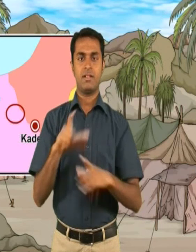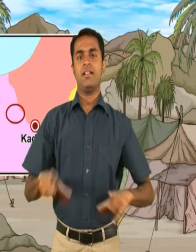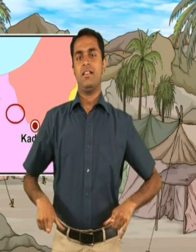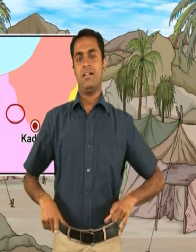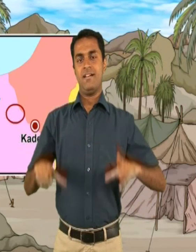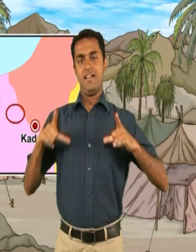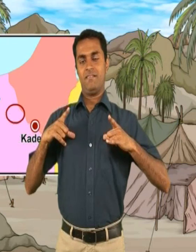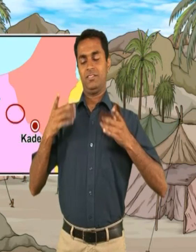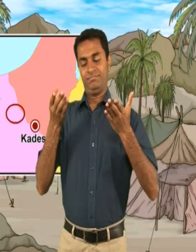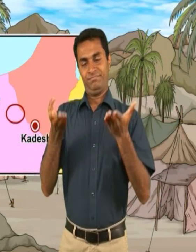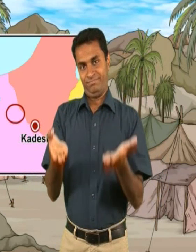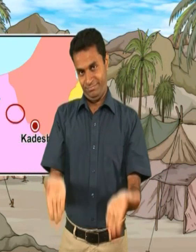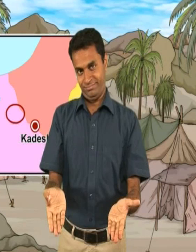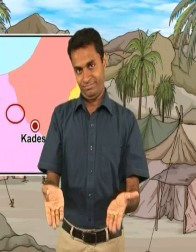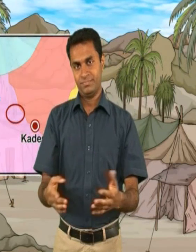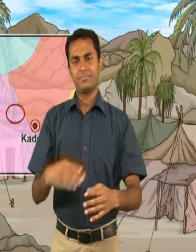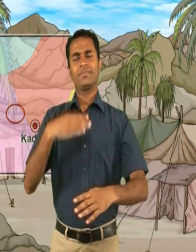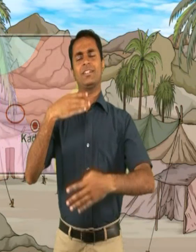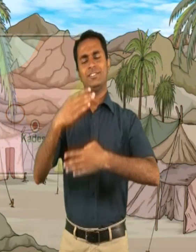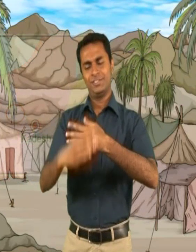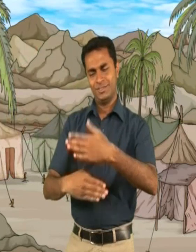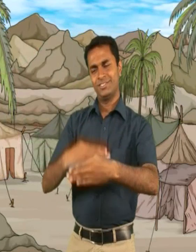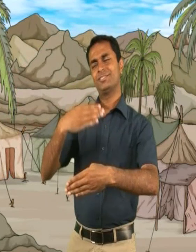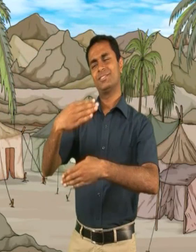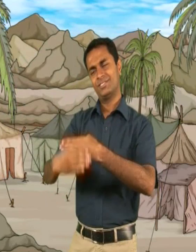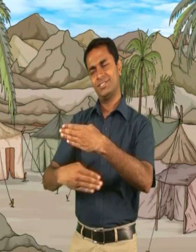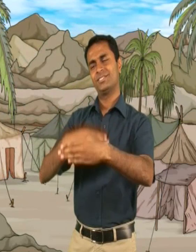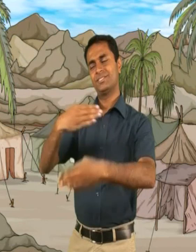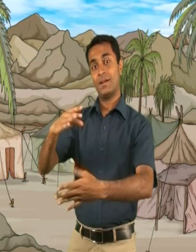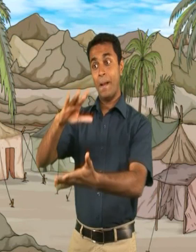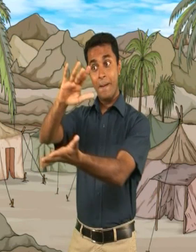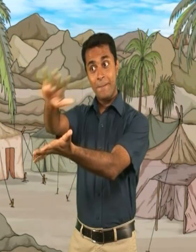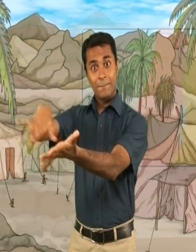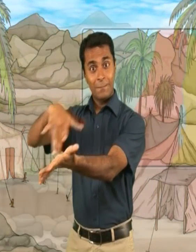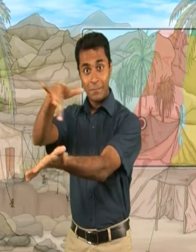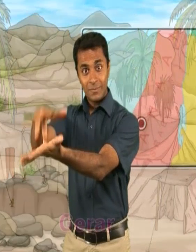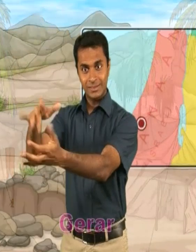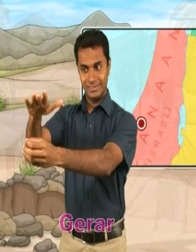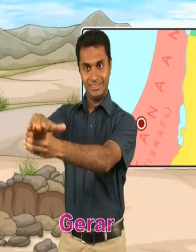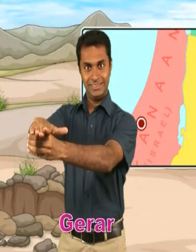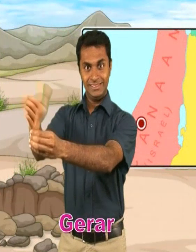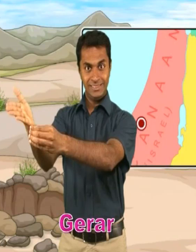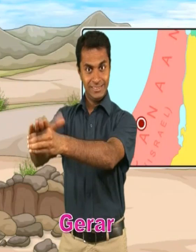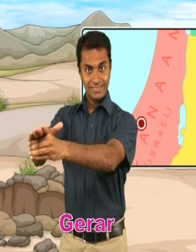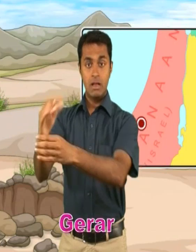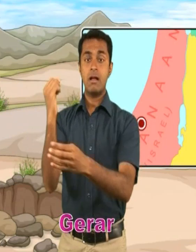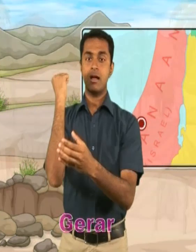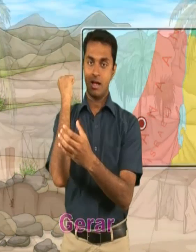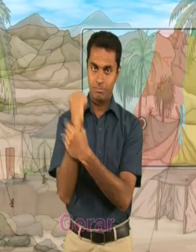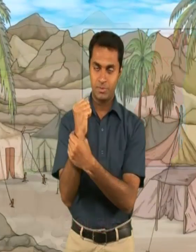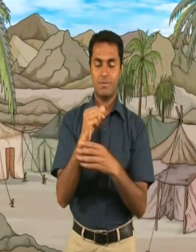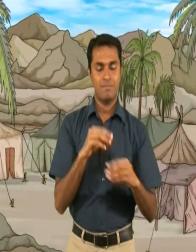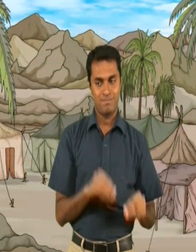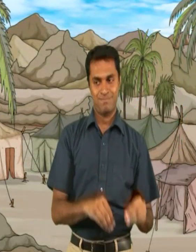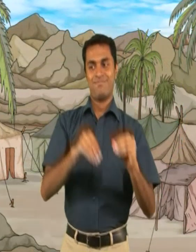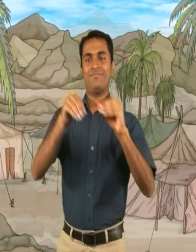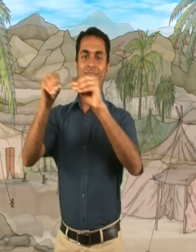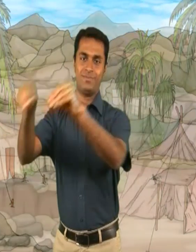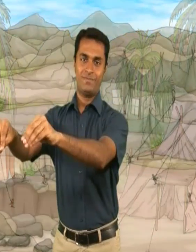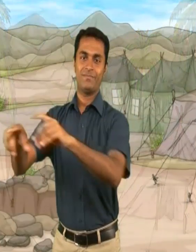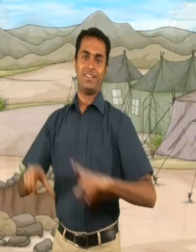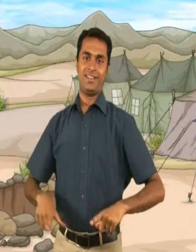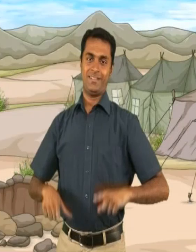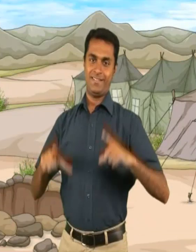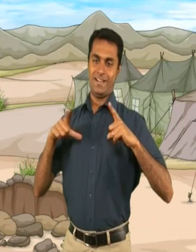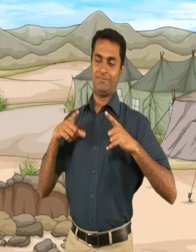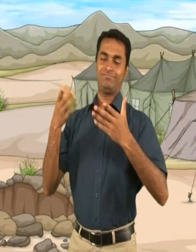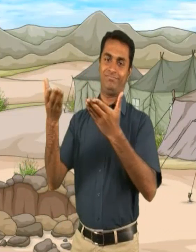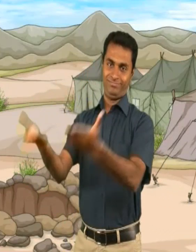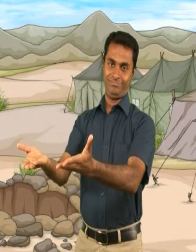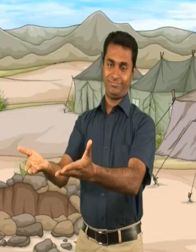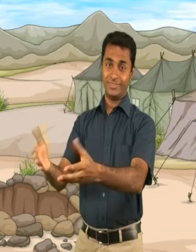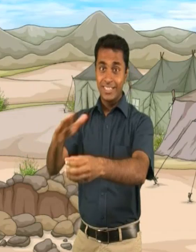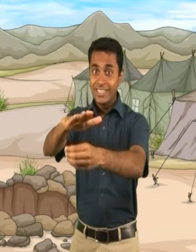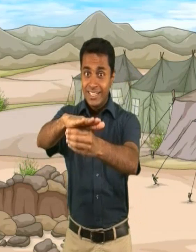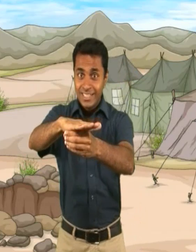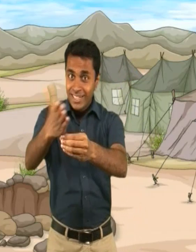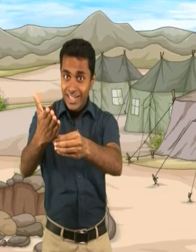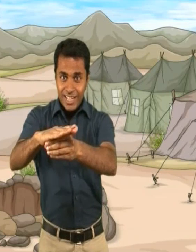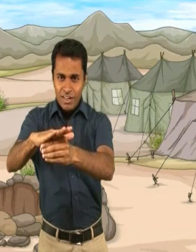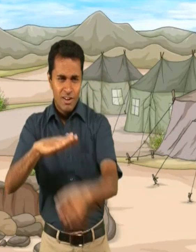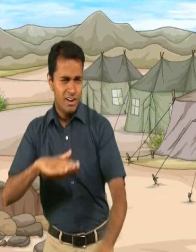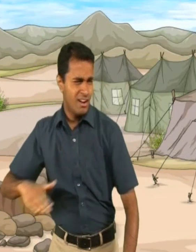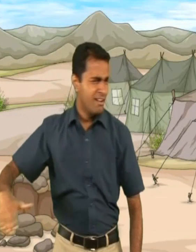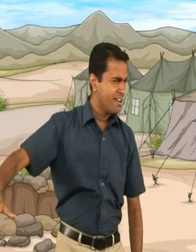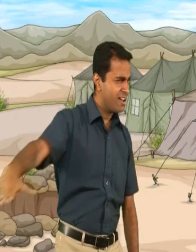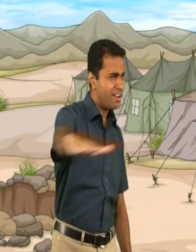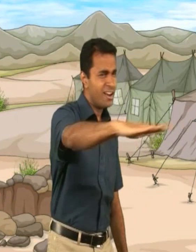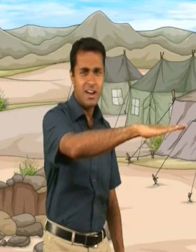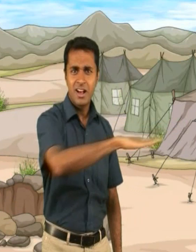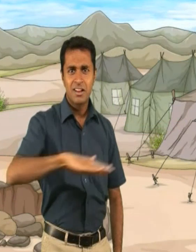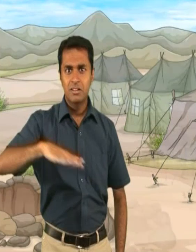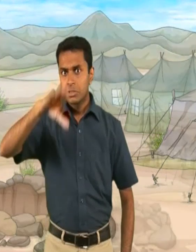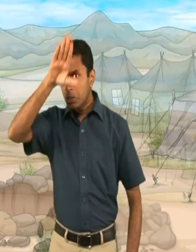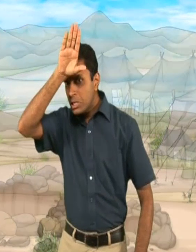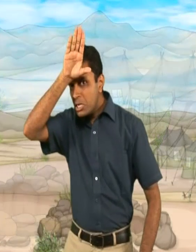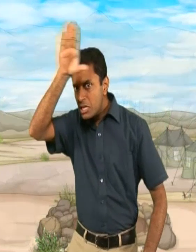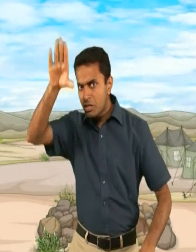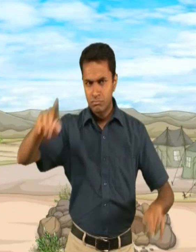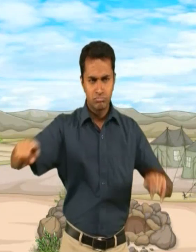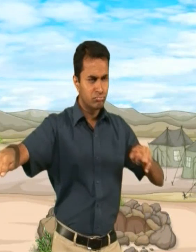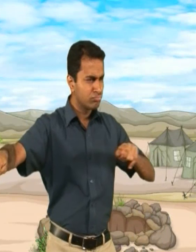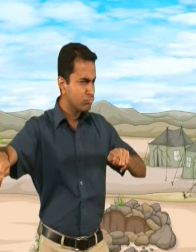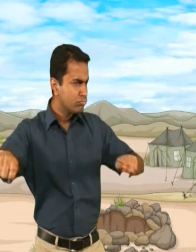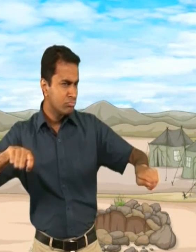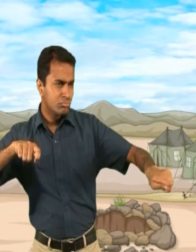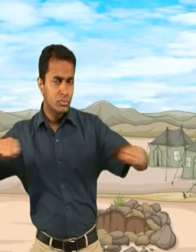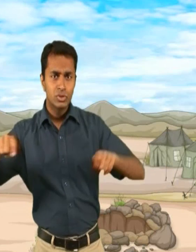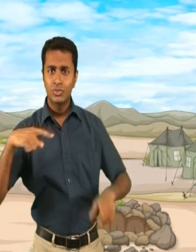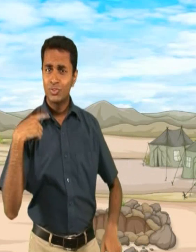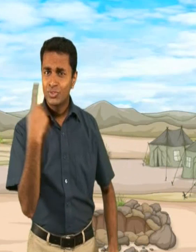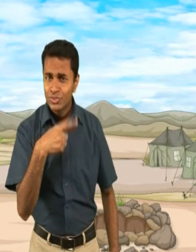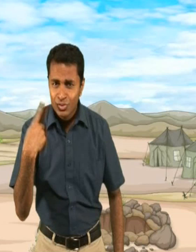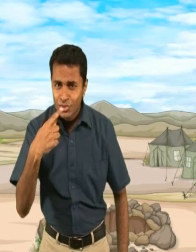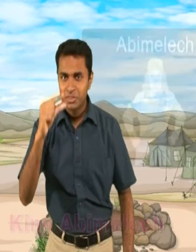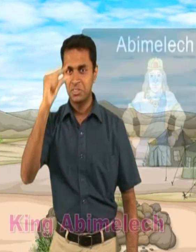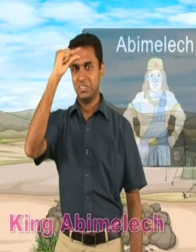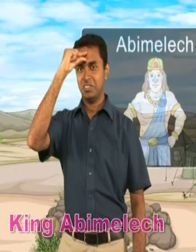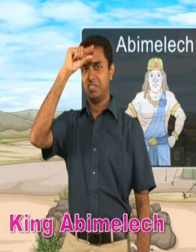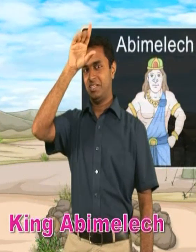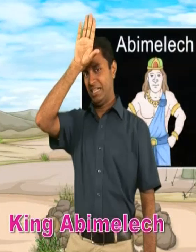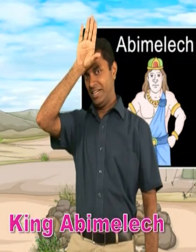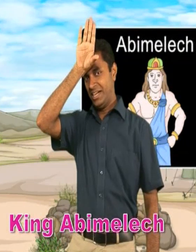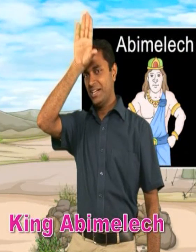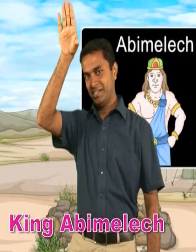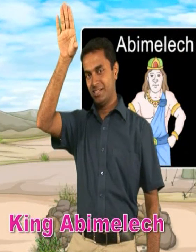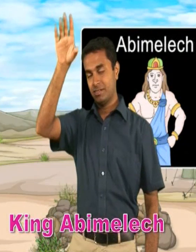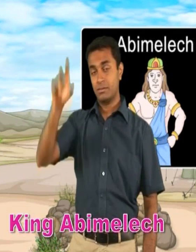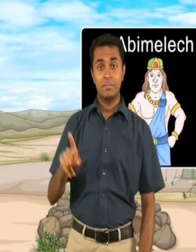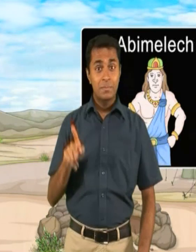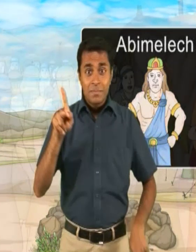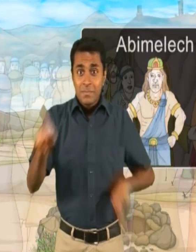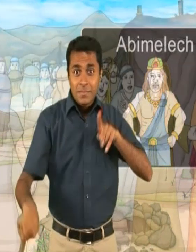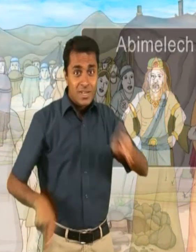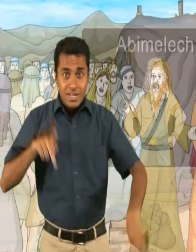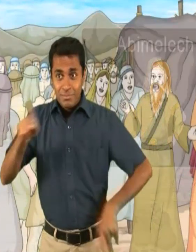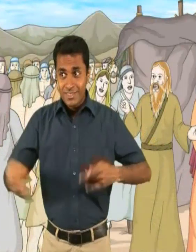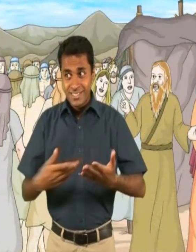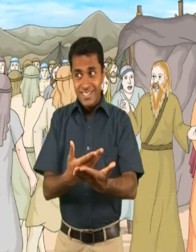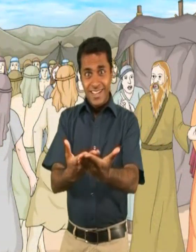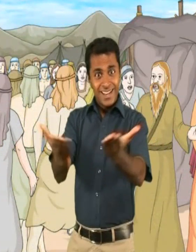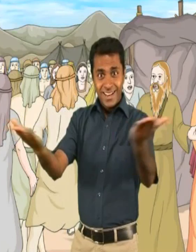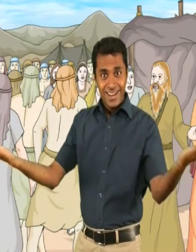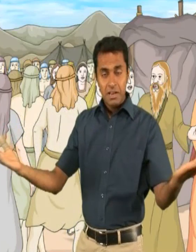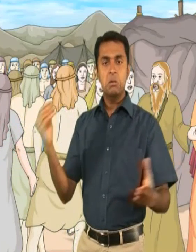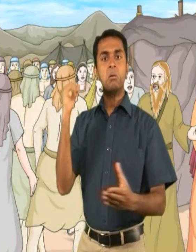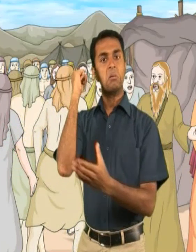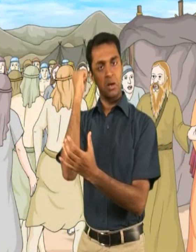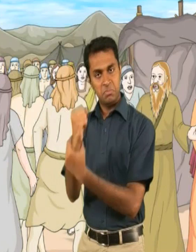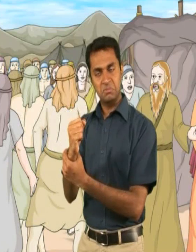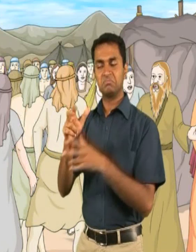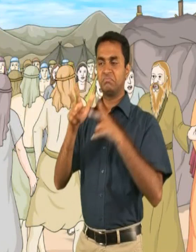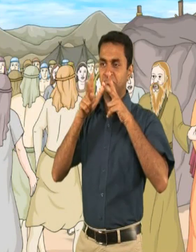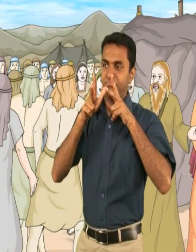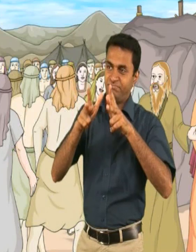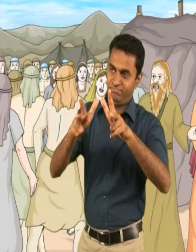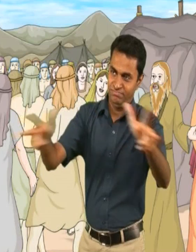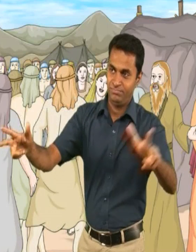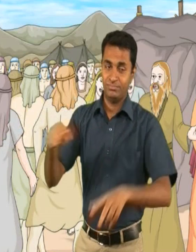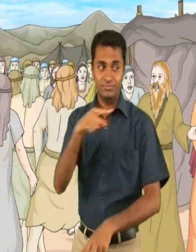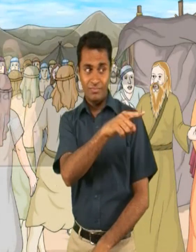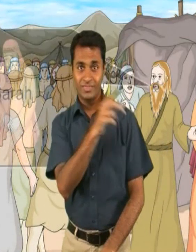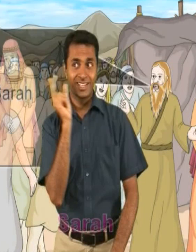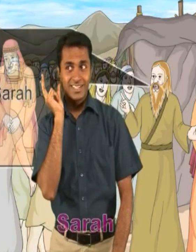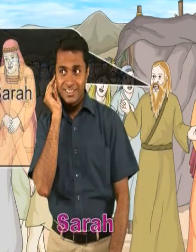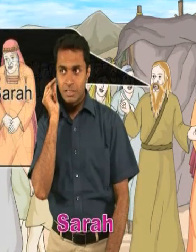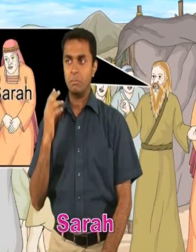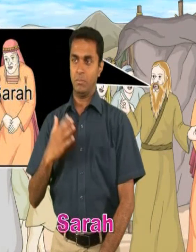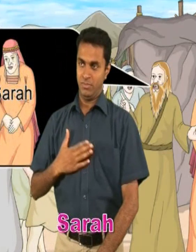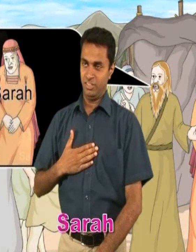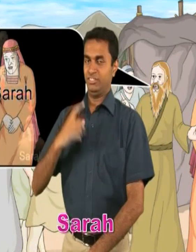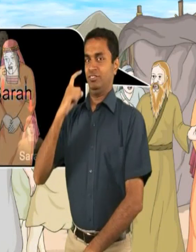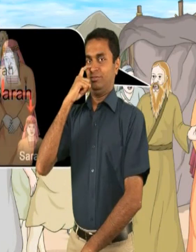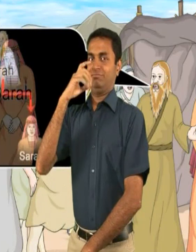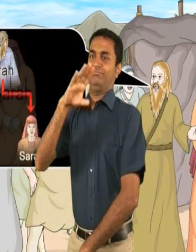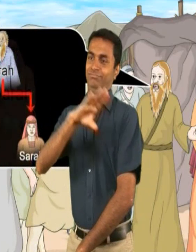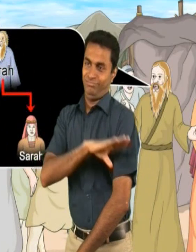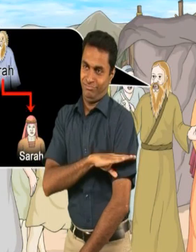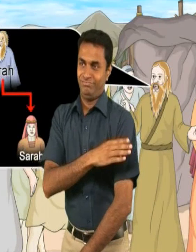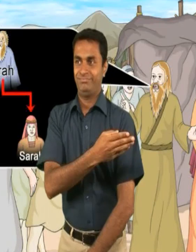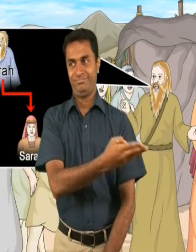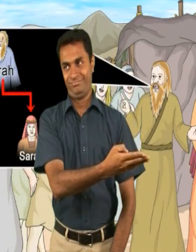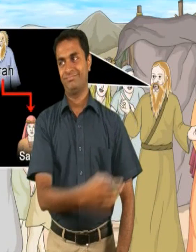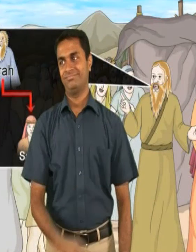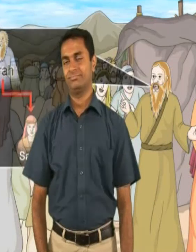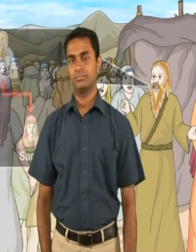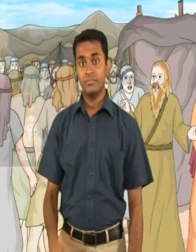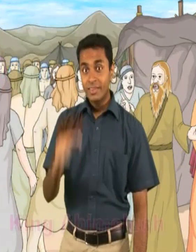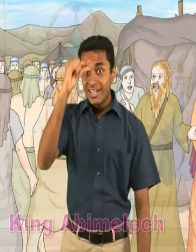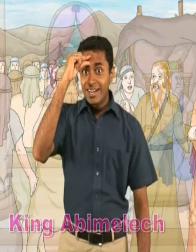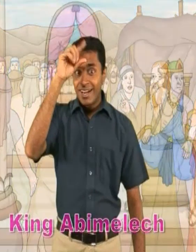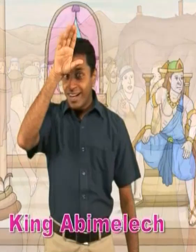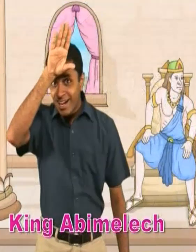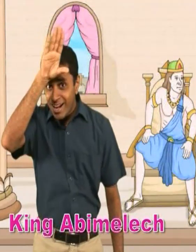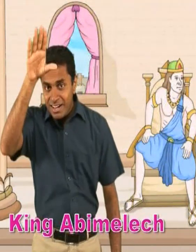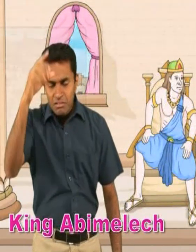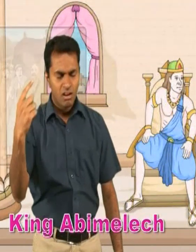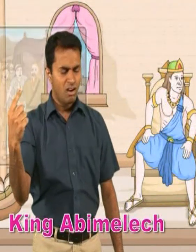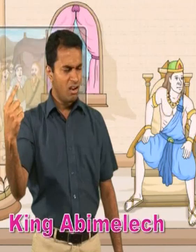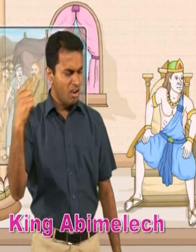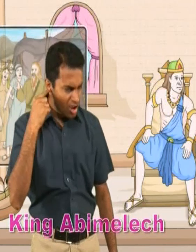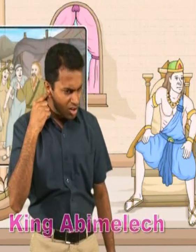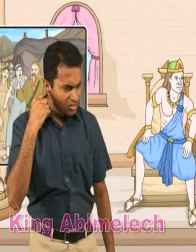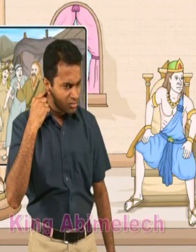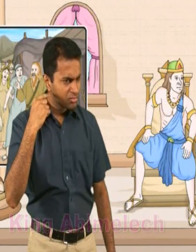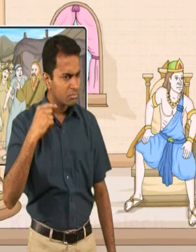While he was staying in Gerar, Abraham said of his wife Sarah, “She is my sister.”